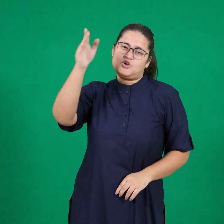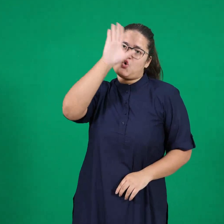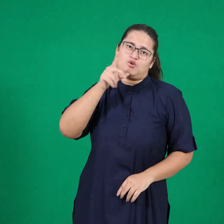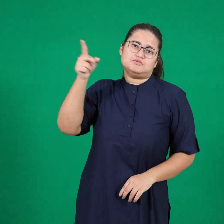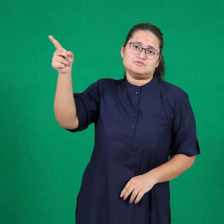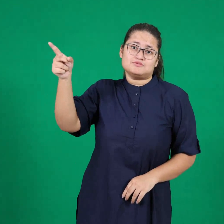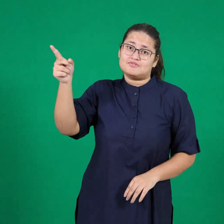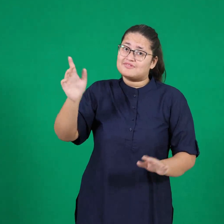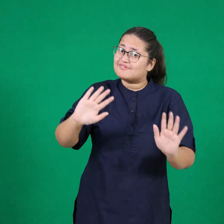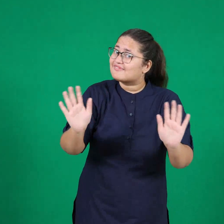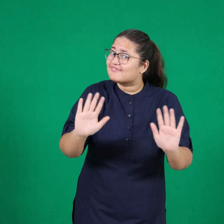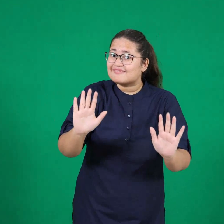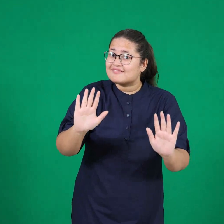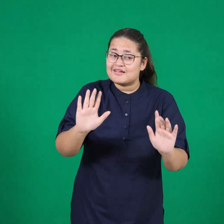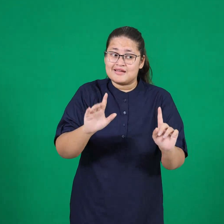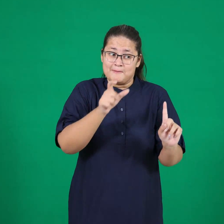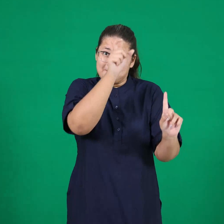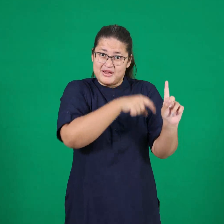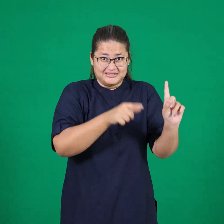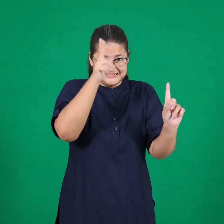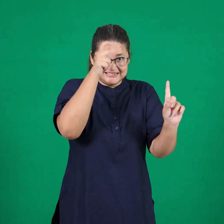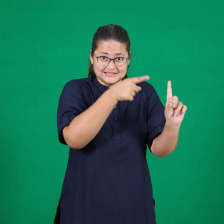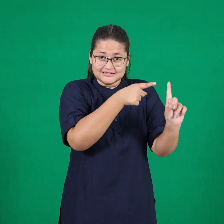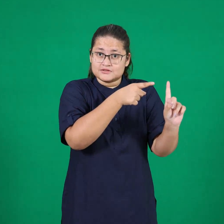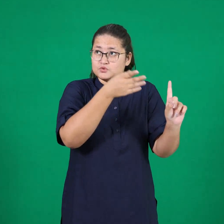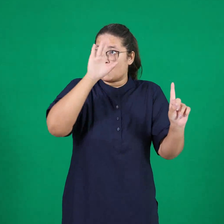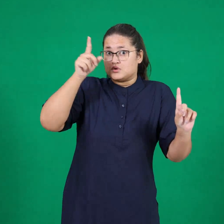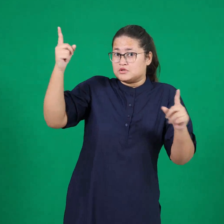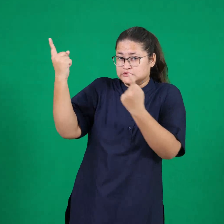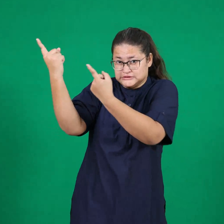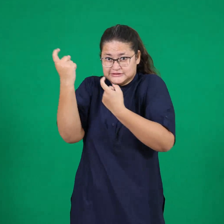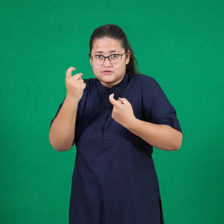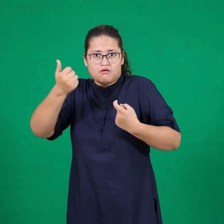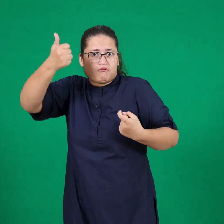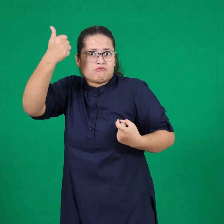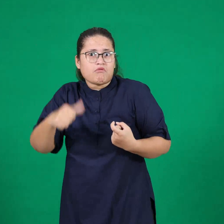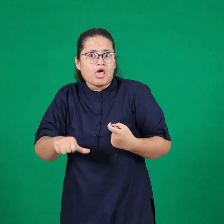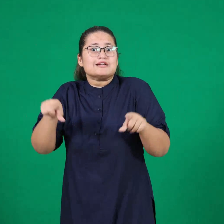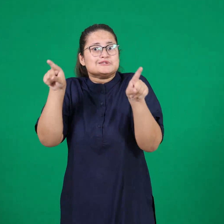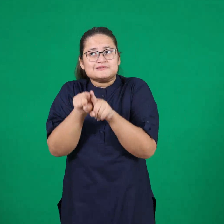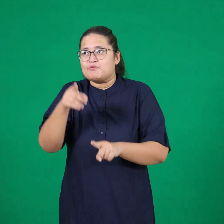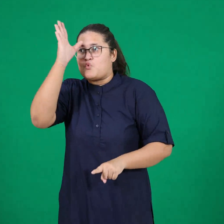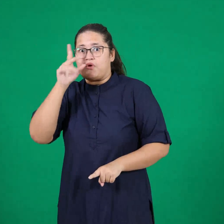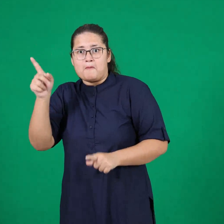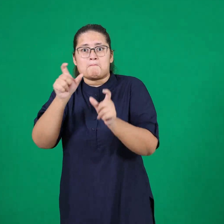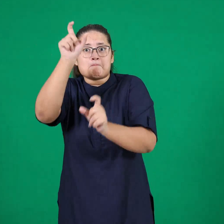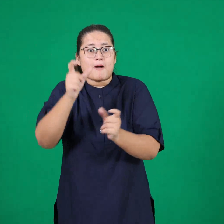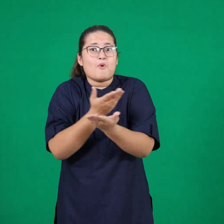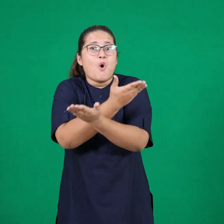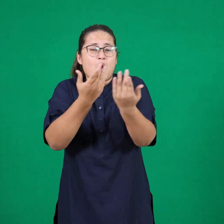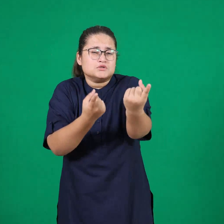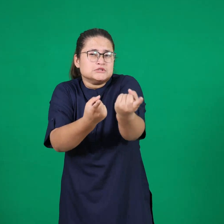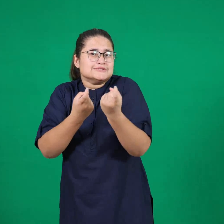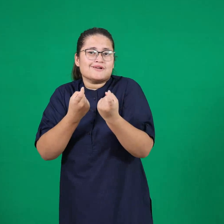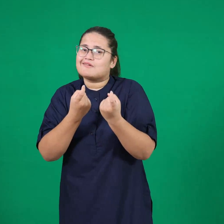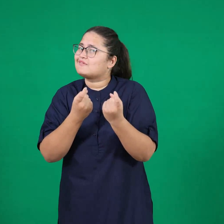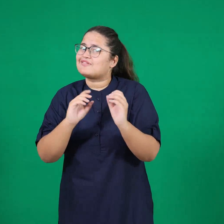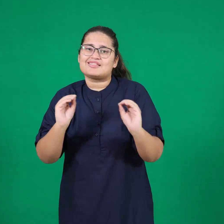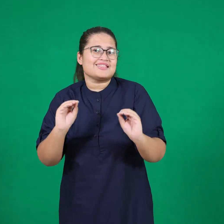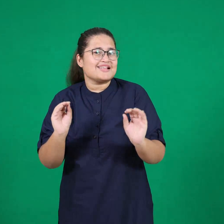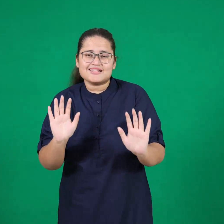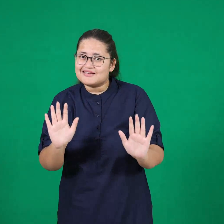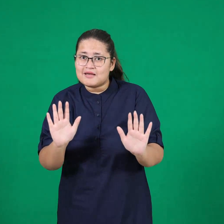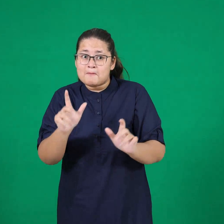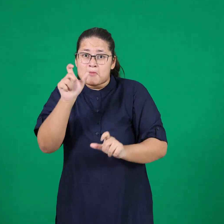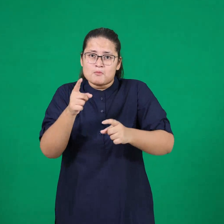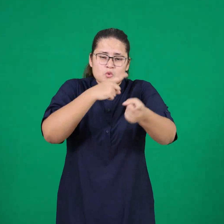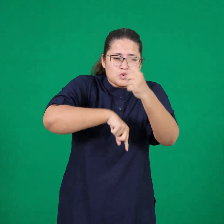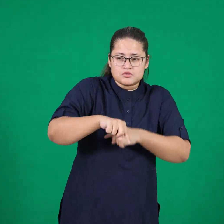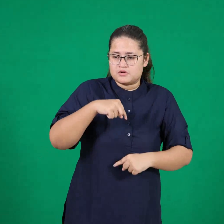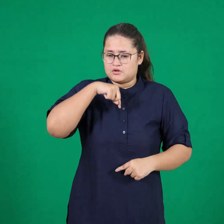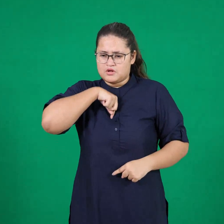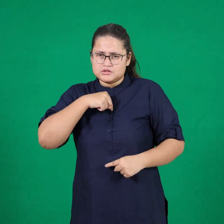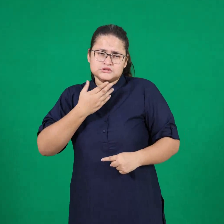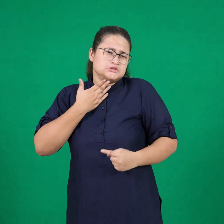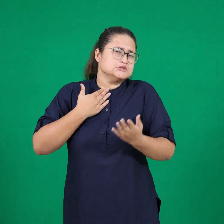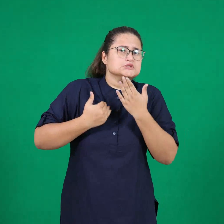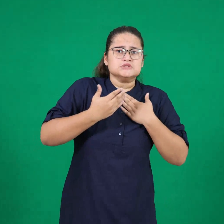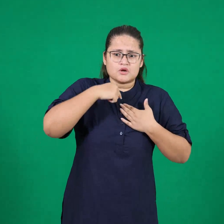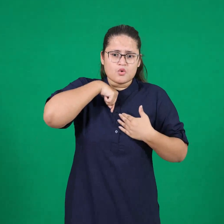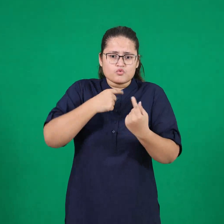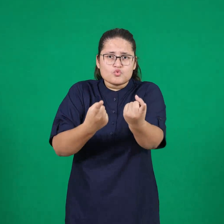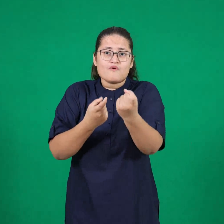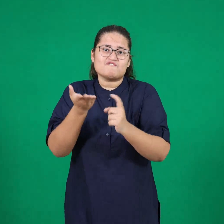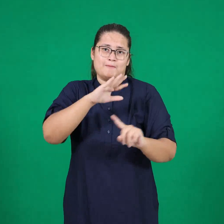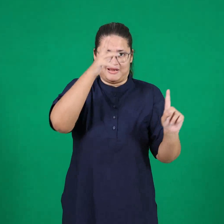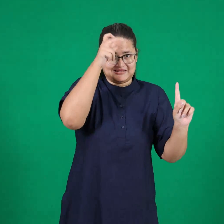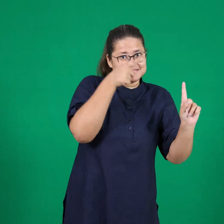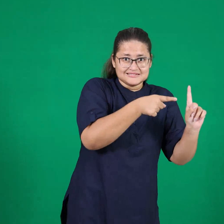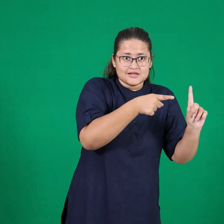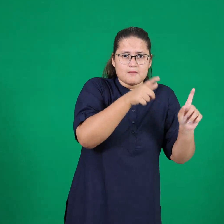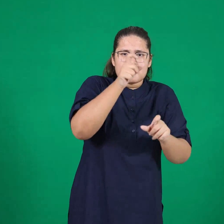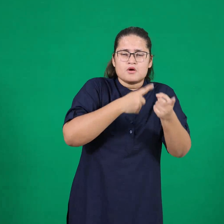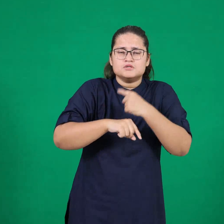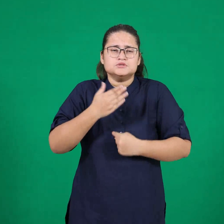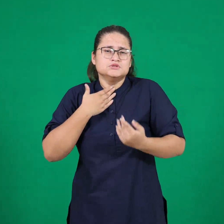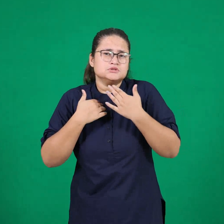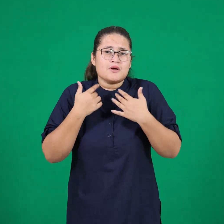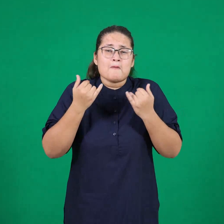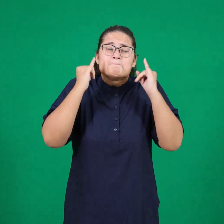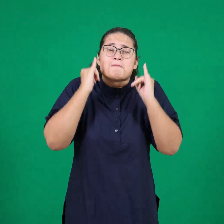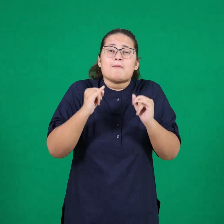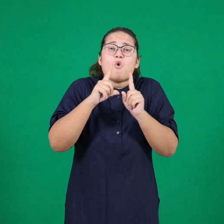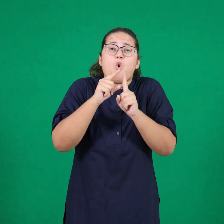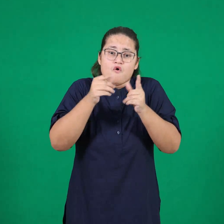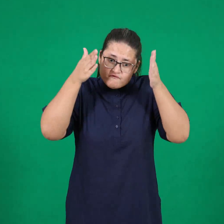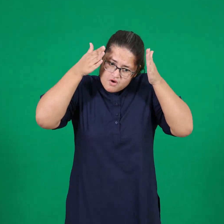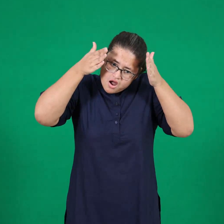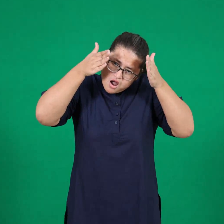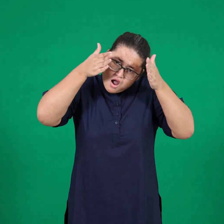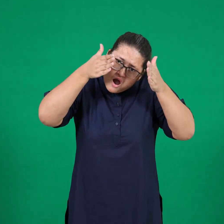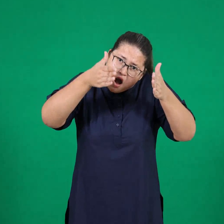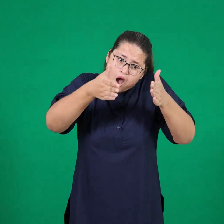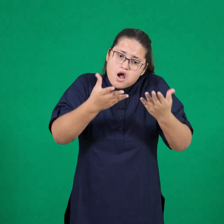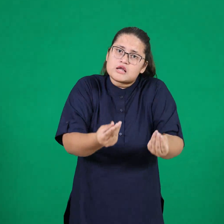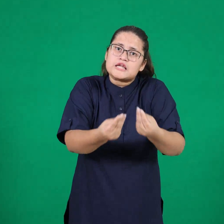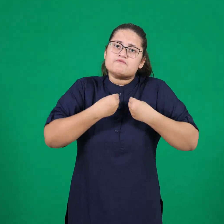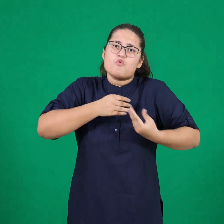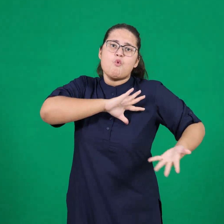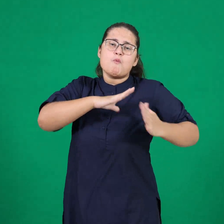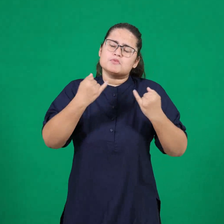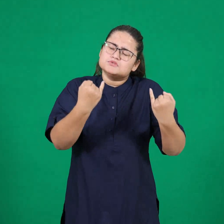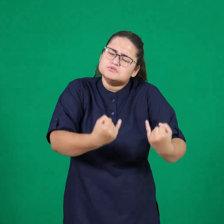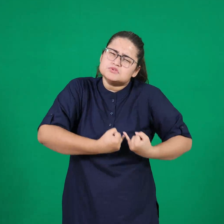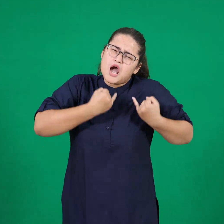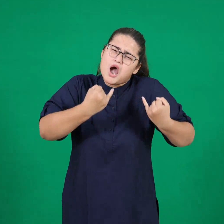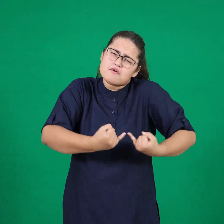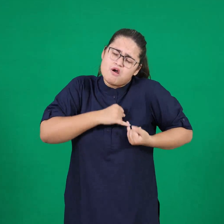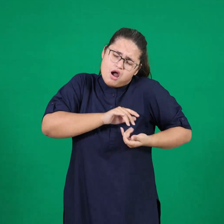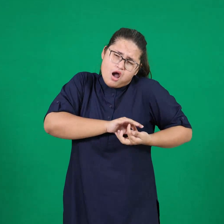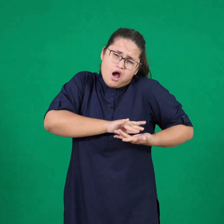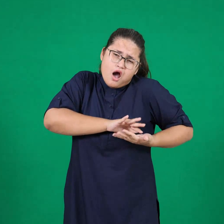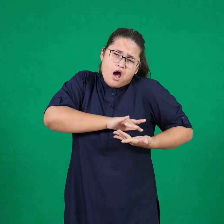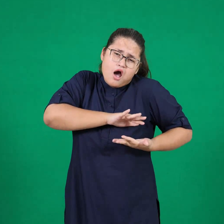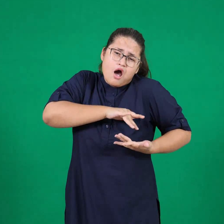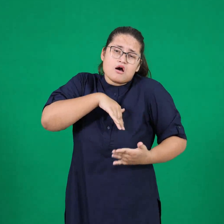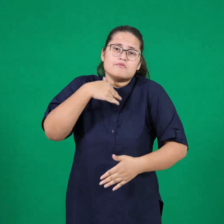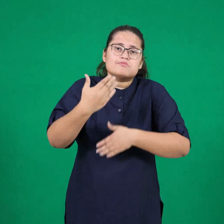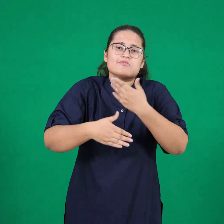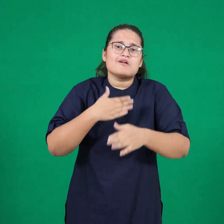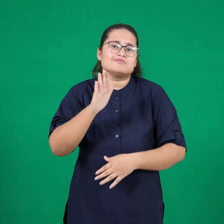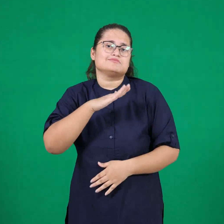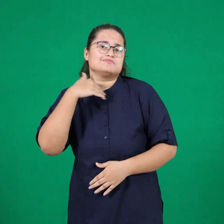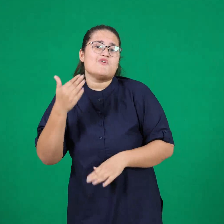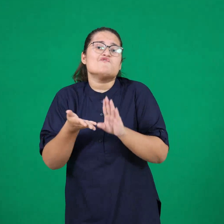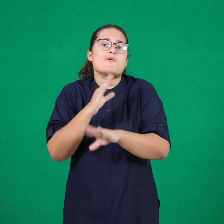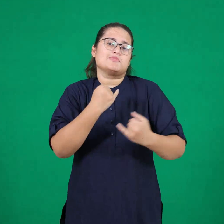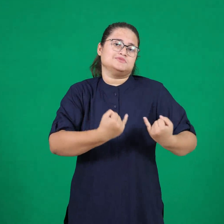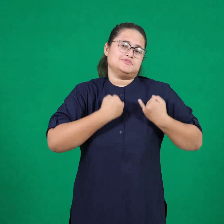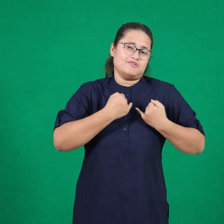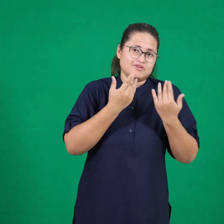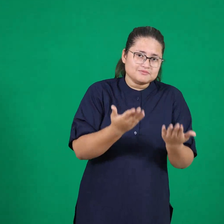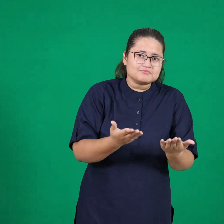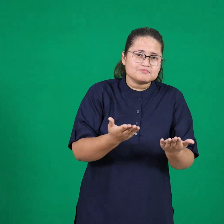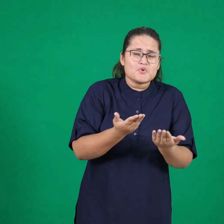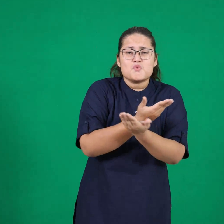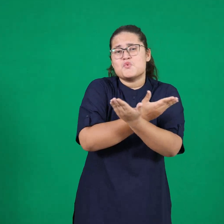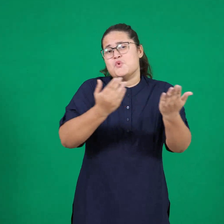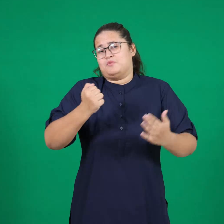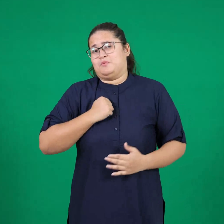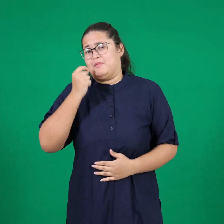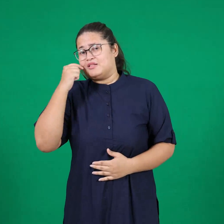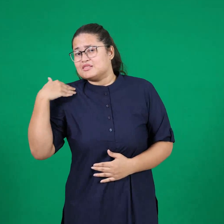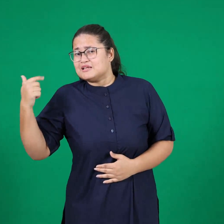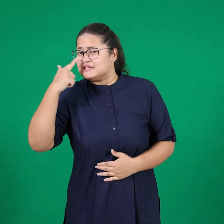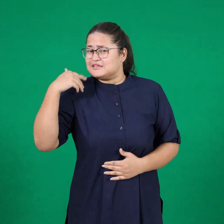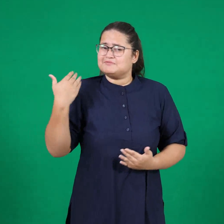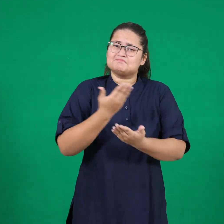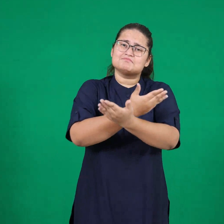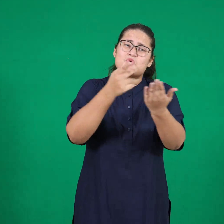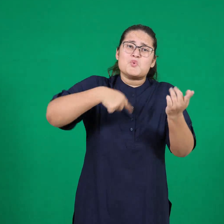But each one is tempted when by his own evil desires he is lured away and enticed. Then after desire has conceived, it gives birth to sin;